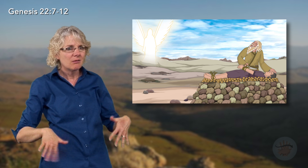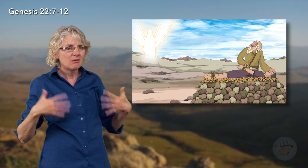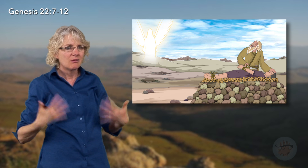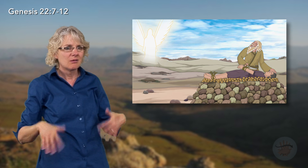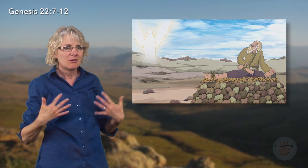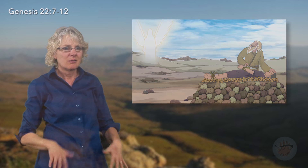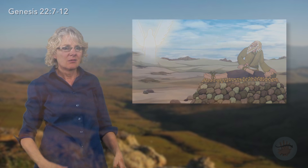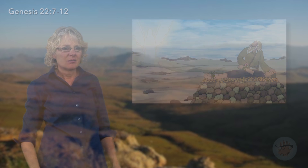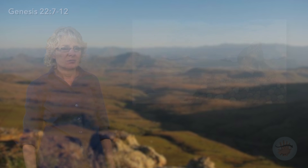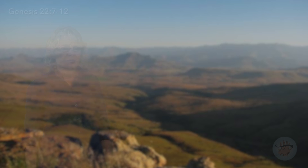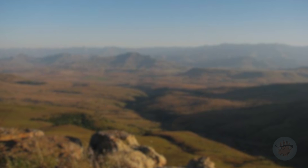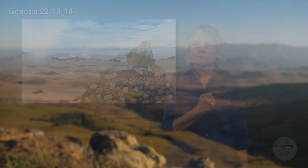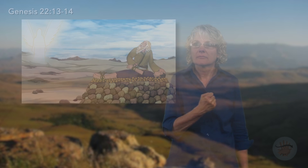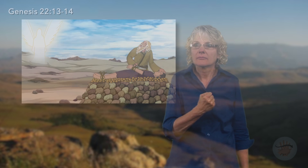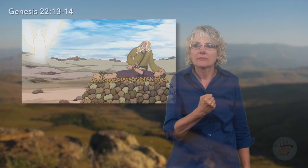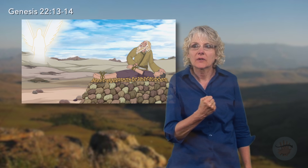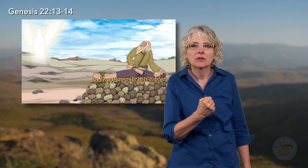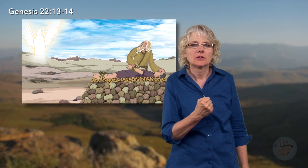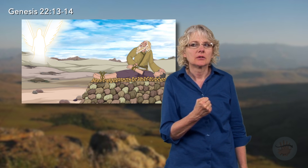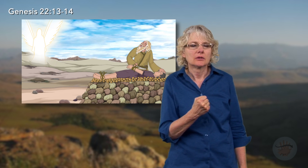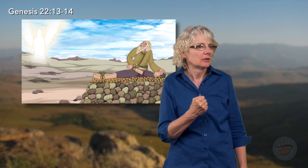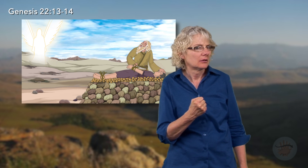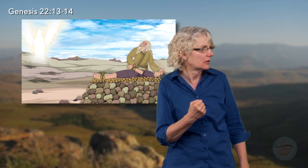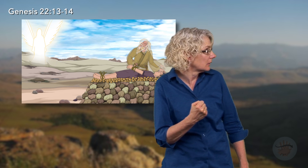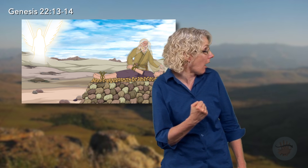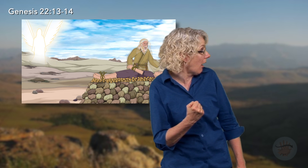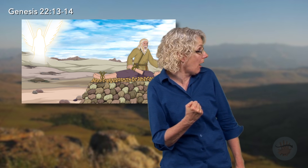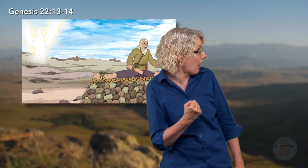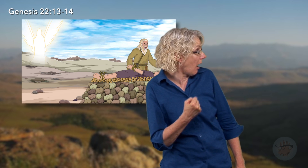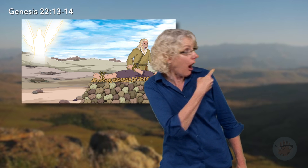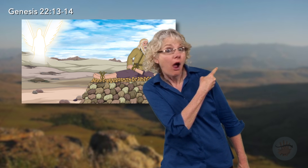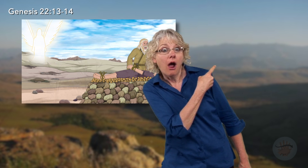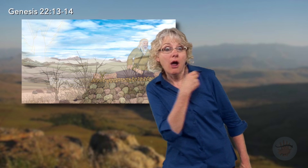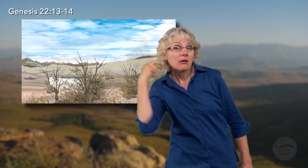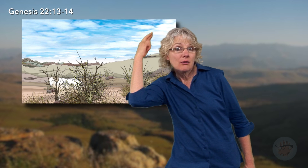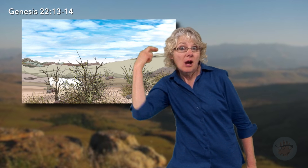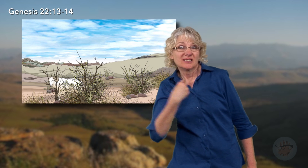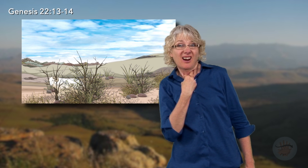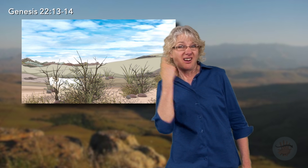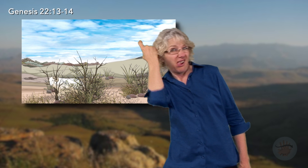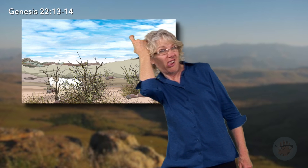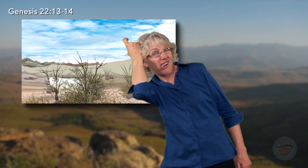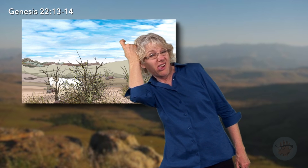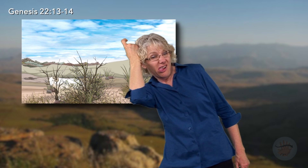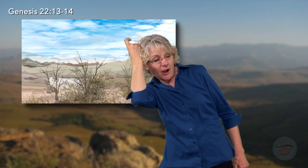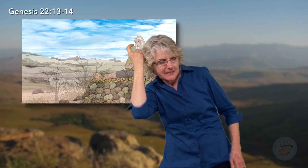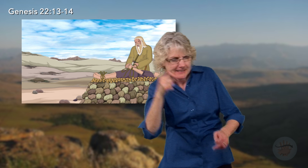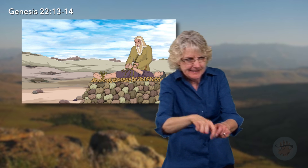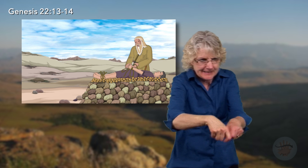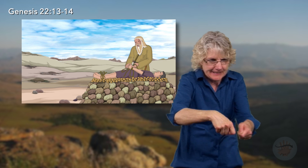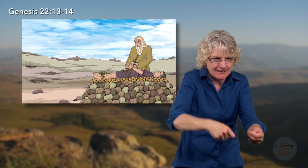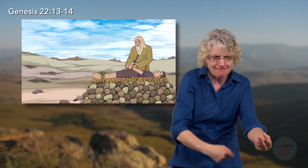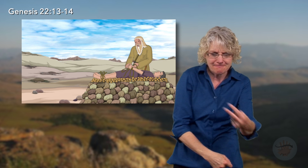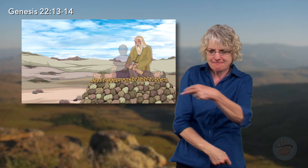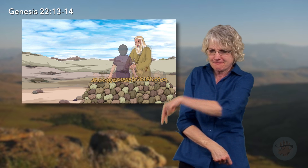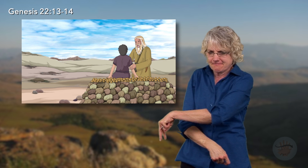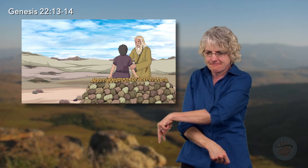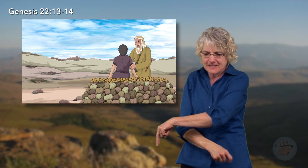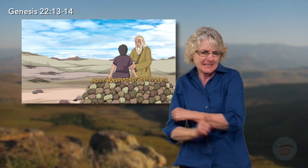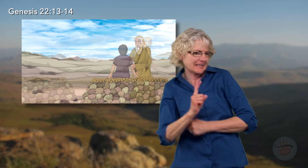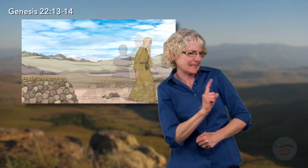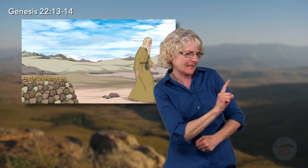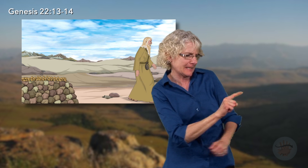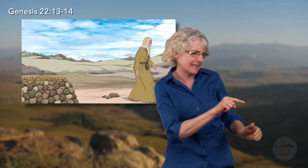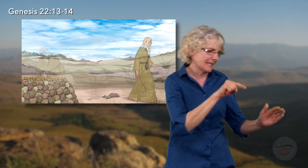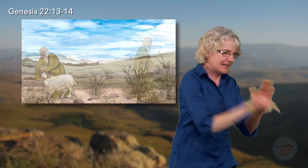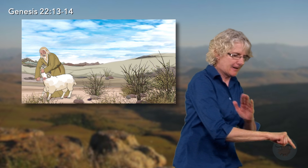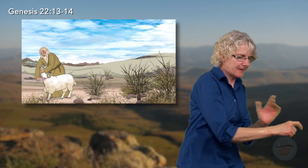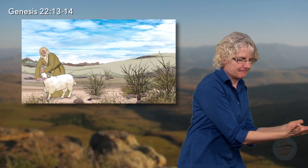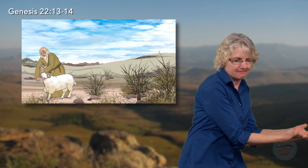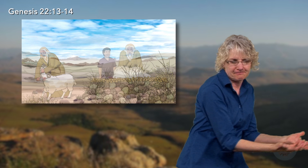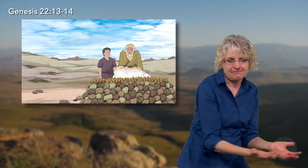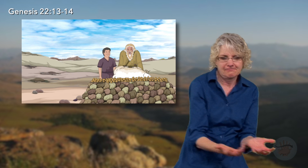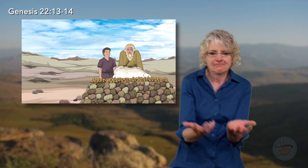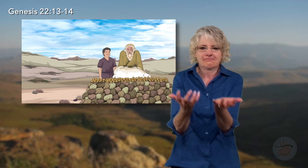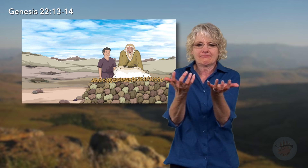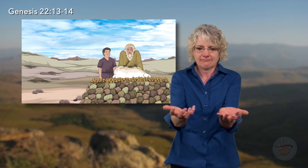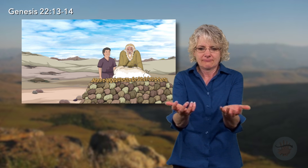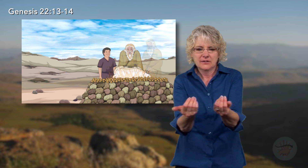Then Abraham looked up and saw behind him a ram in a thicket, caught by its horns.